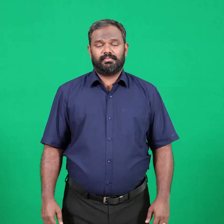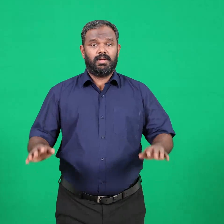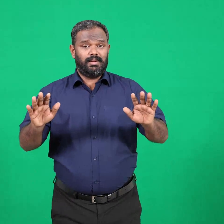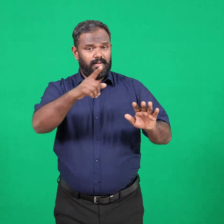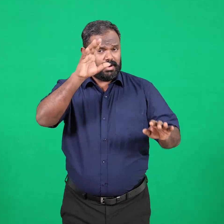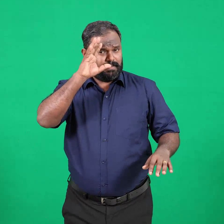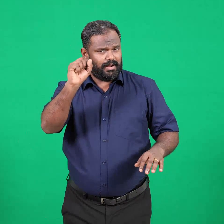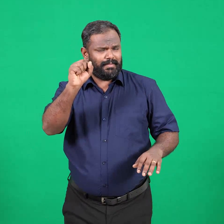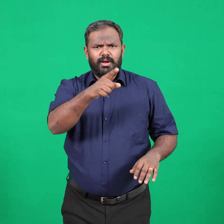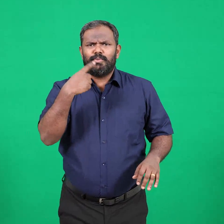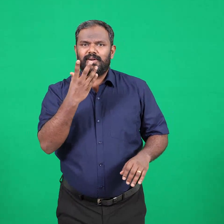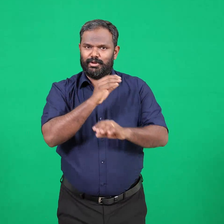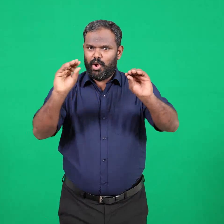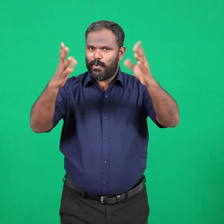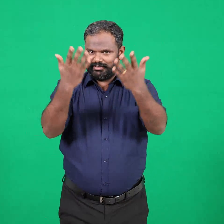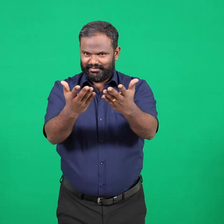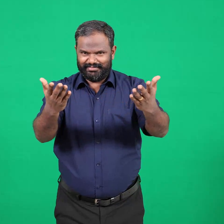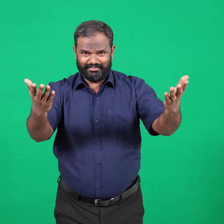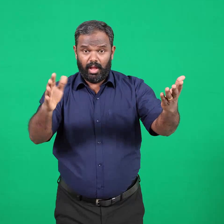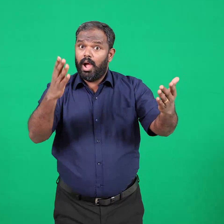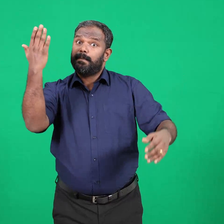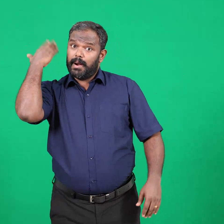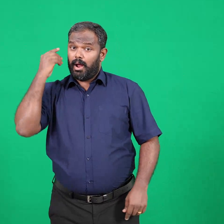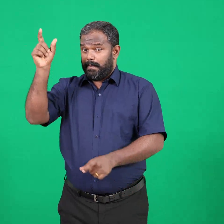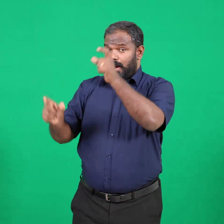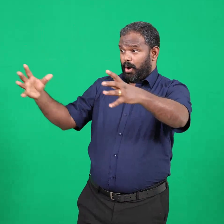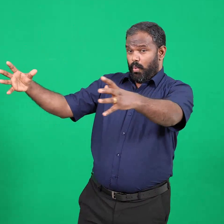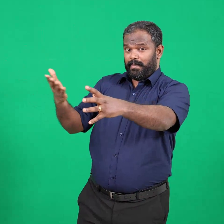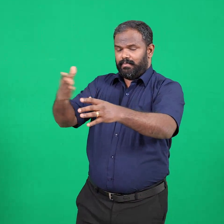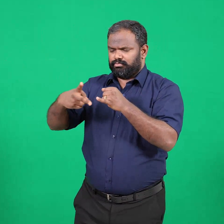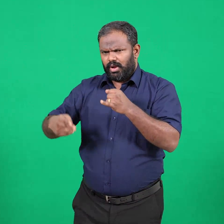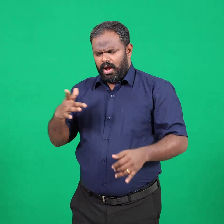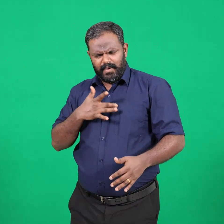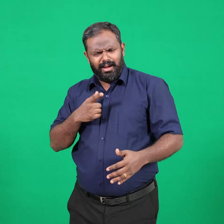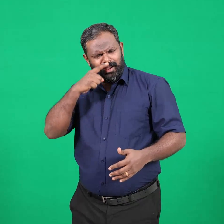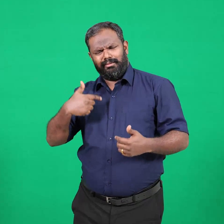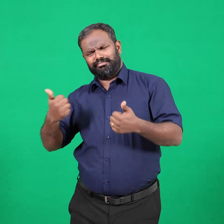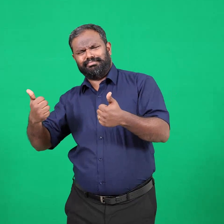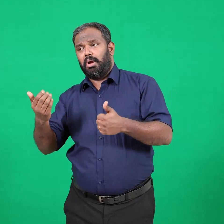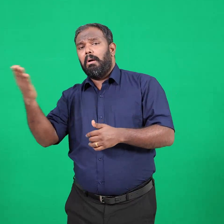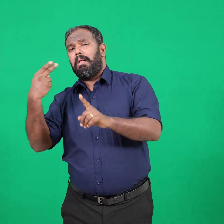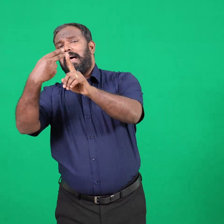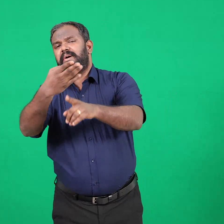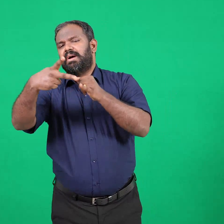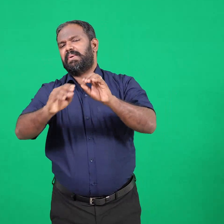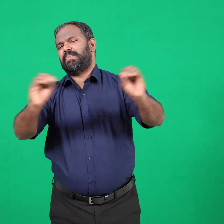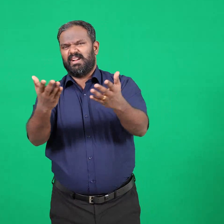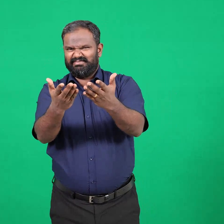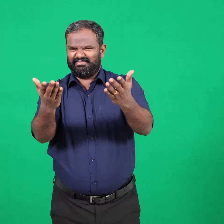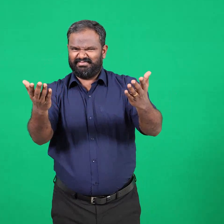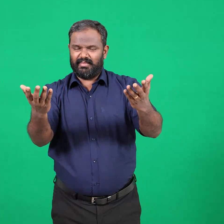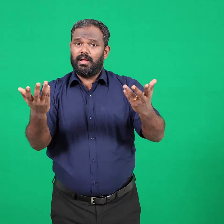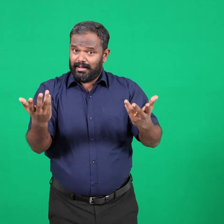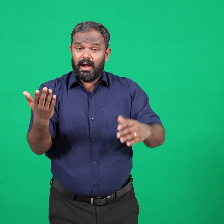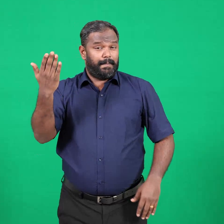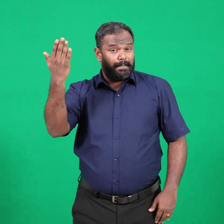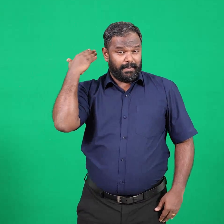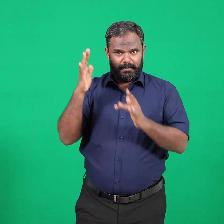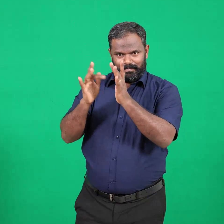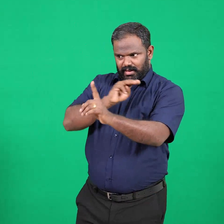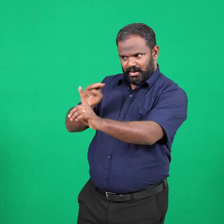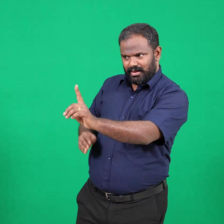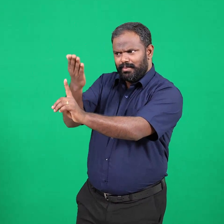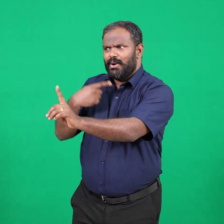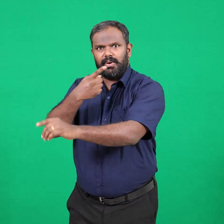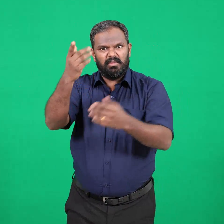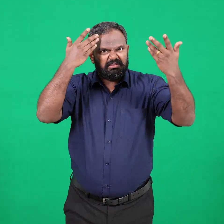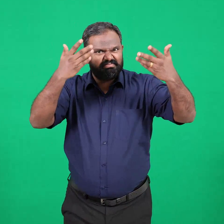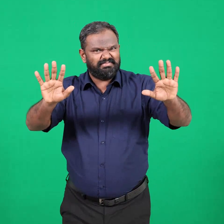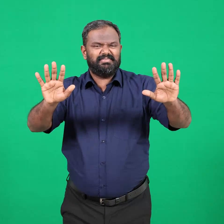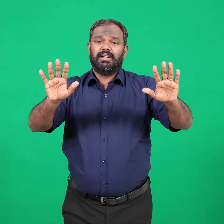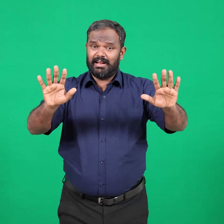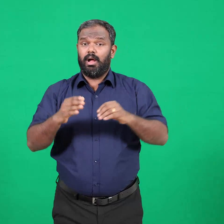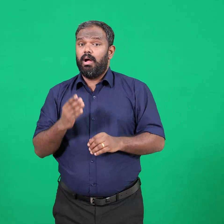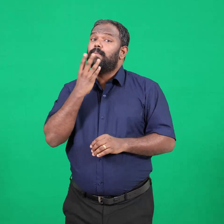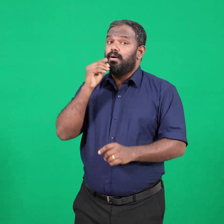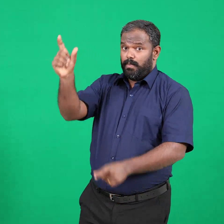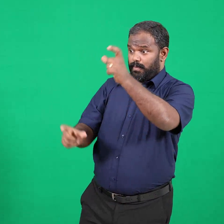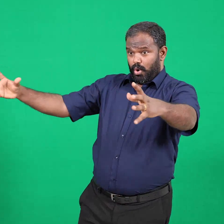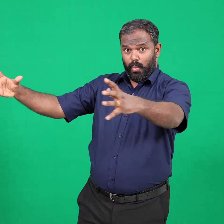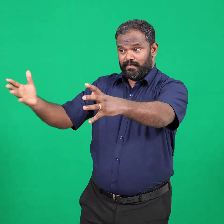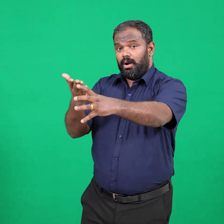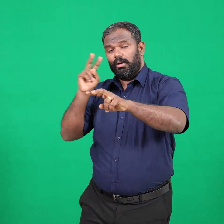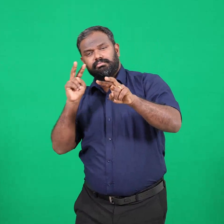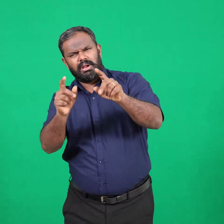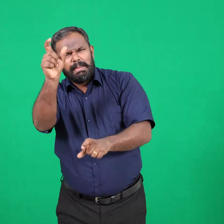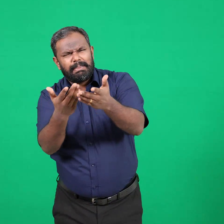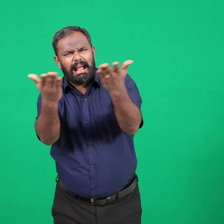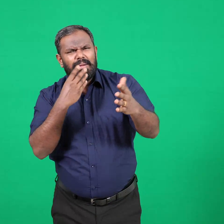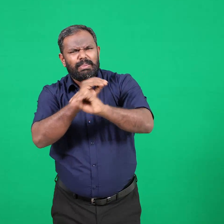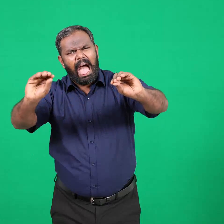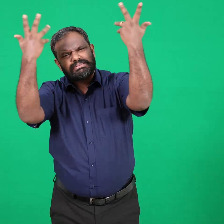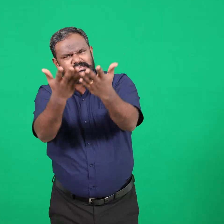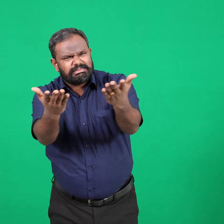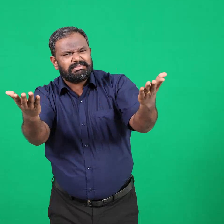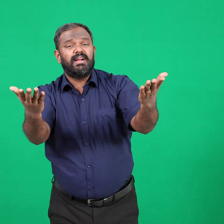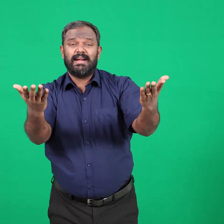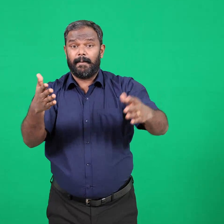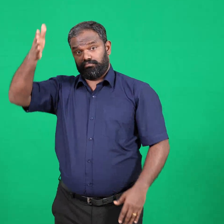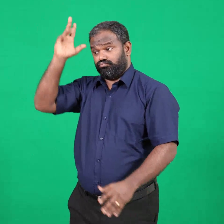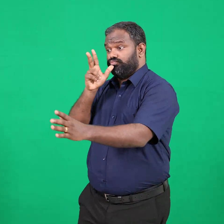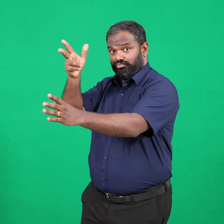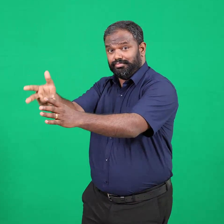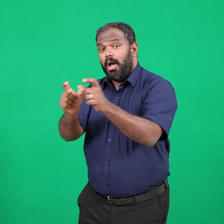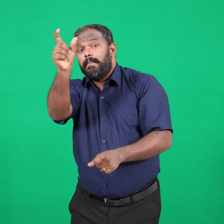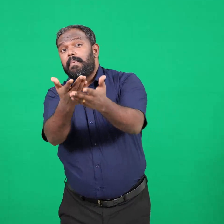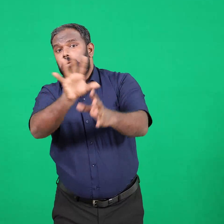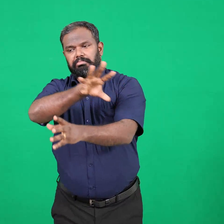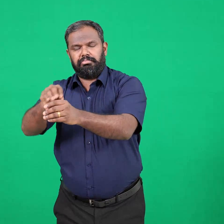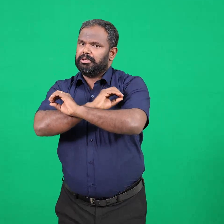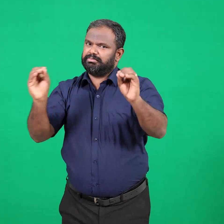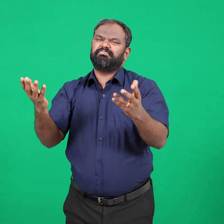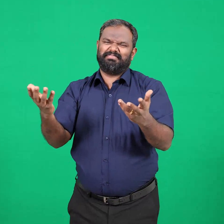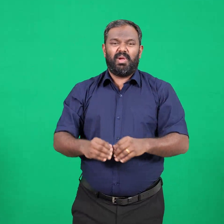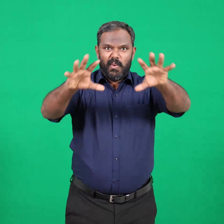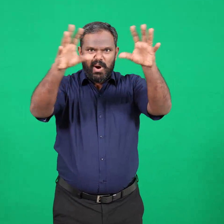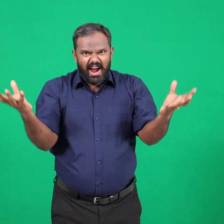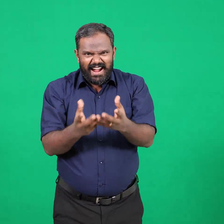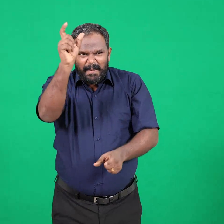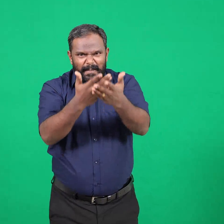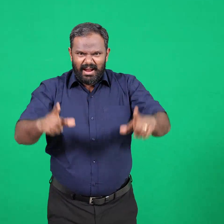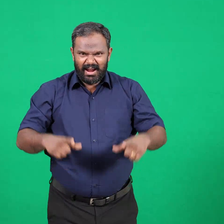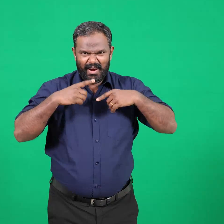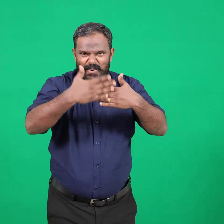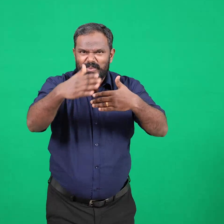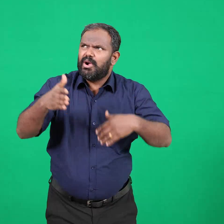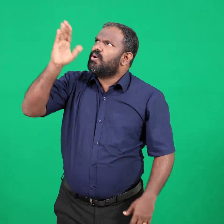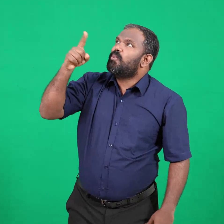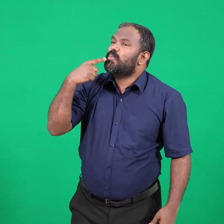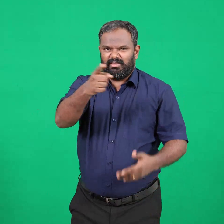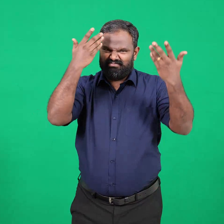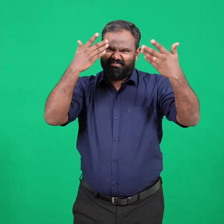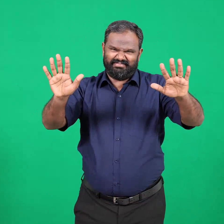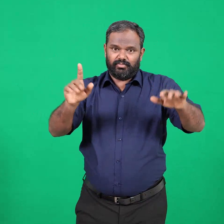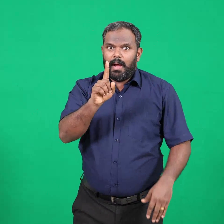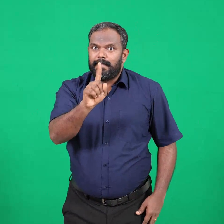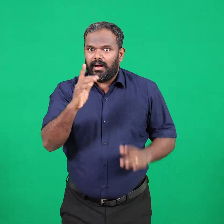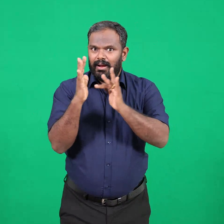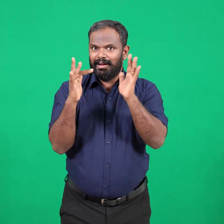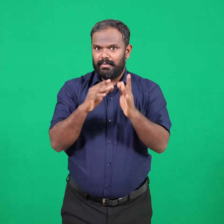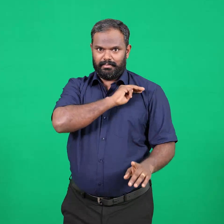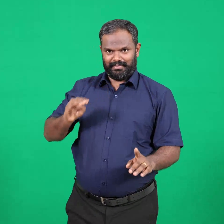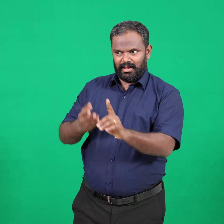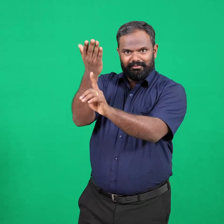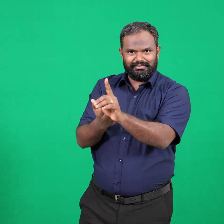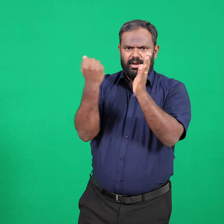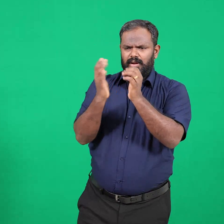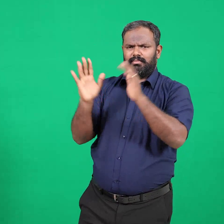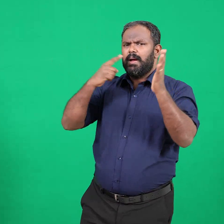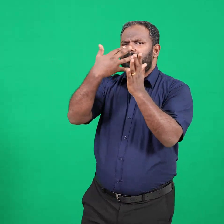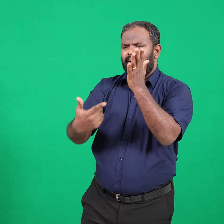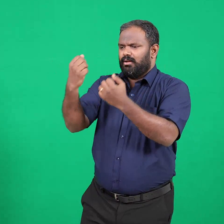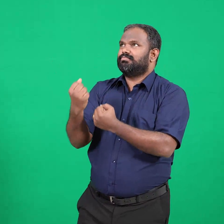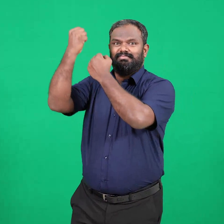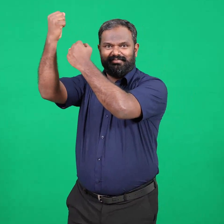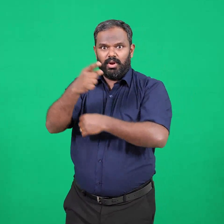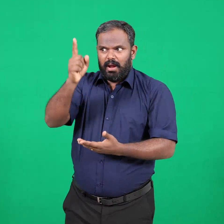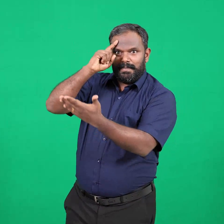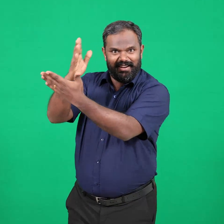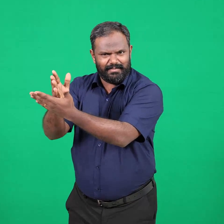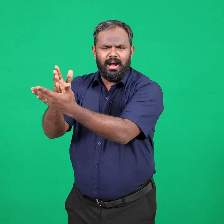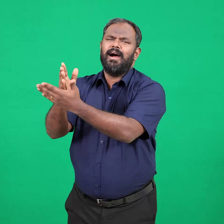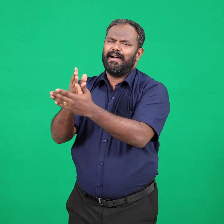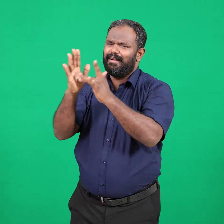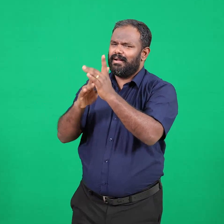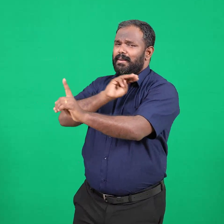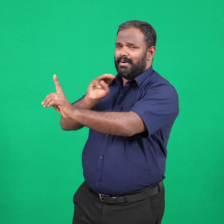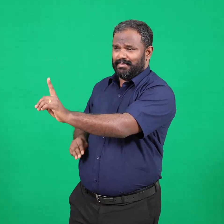Therefore remember that formerly you who are Gentiles in the flesh and called uncircumcised by the so-called circumcision (that done in the body by human hands)- remember that at that time you were separate from Christ, alienated from the commonwealth of Israel, and strangers to the covenants of the promise, without hope and without God in the world.